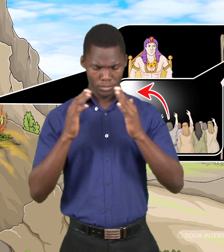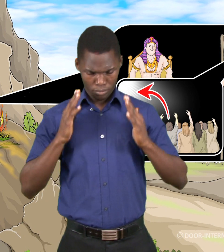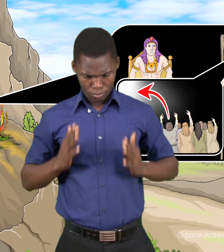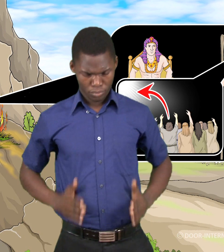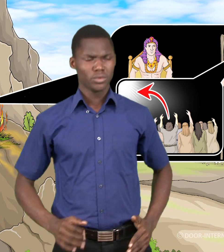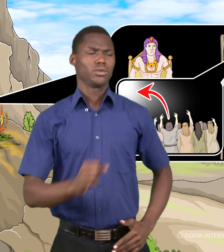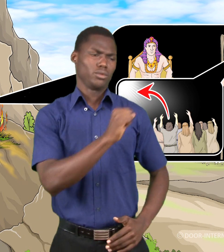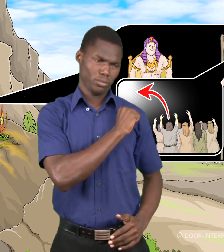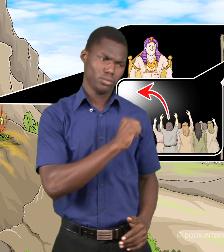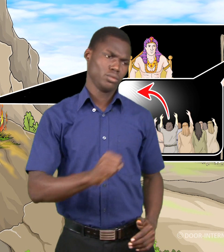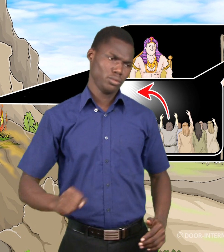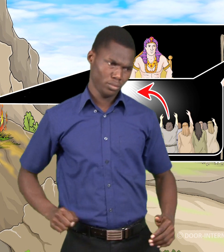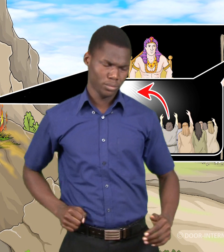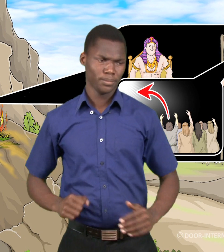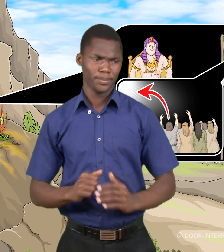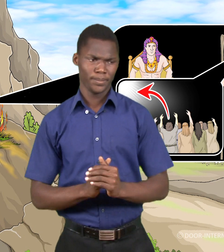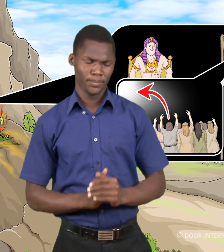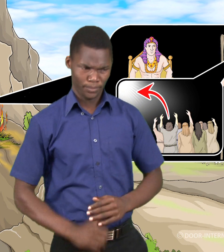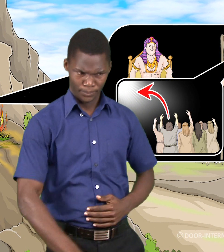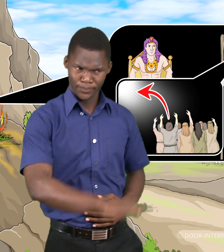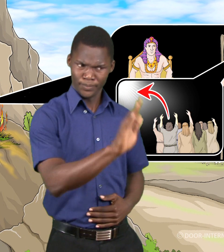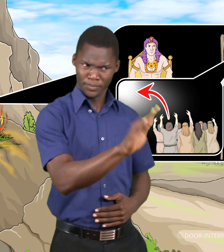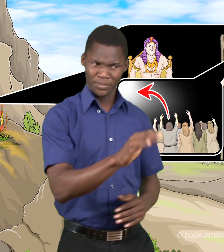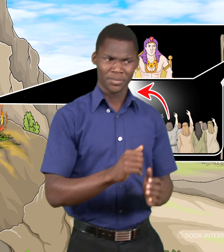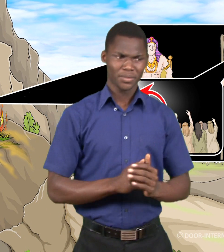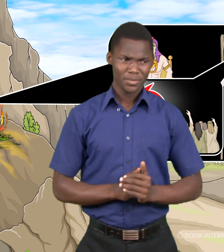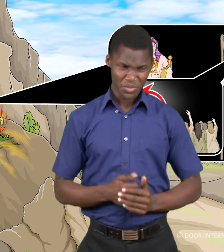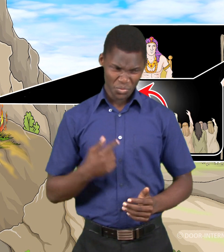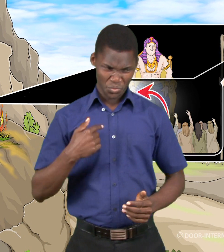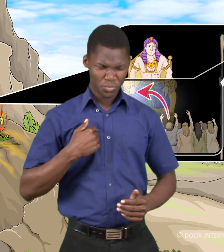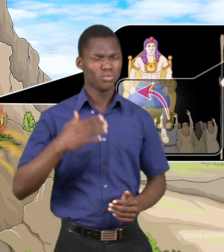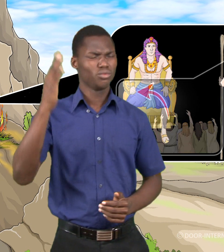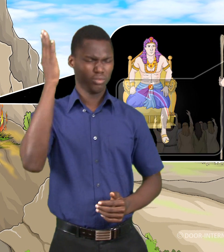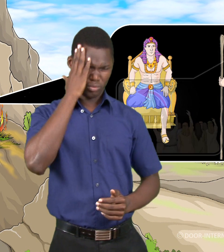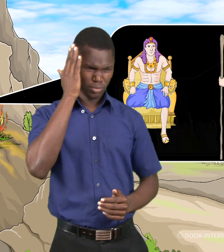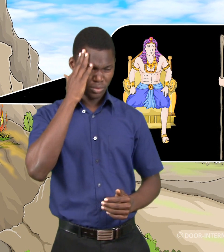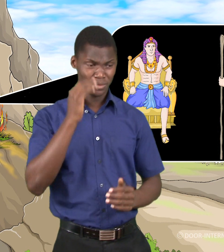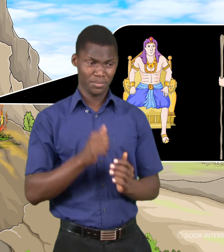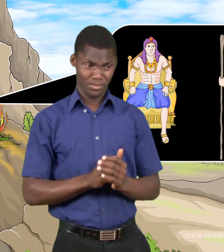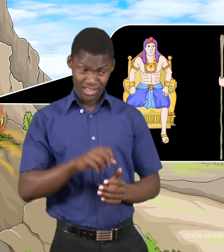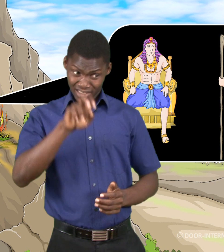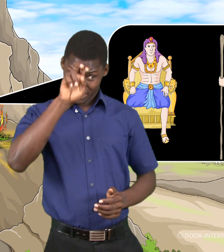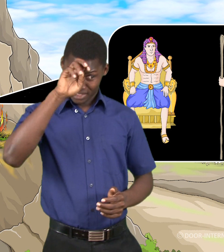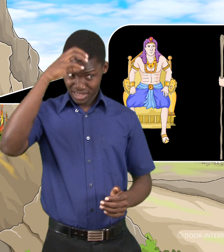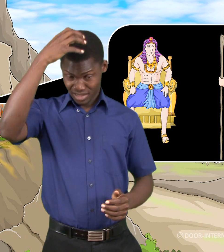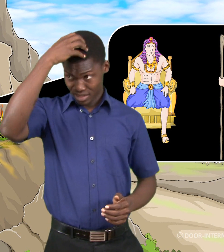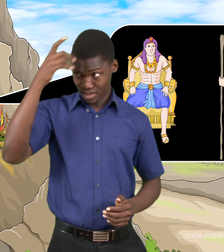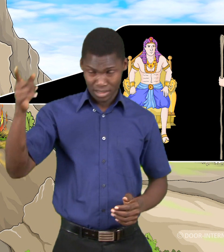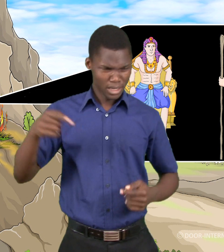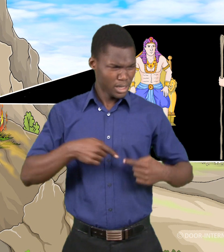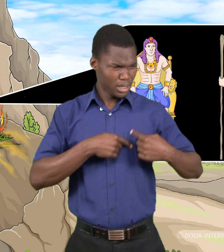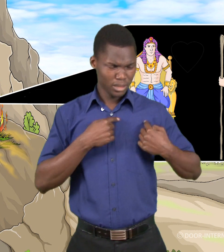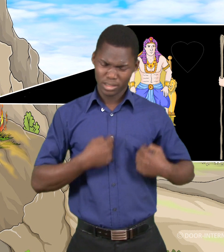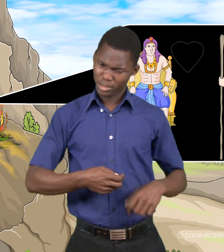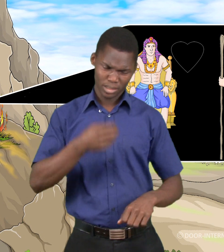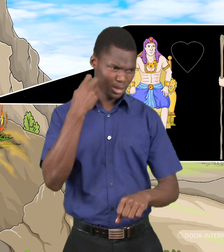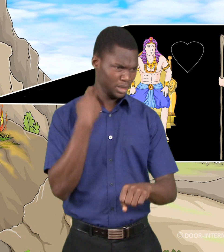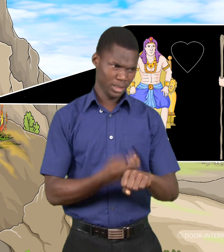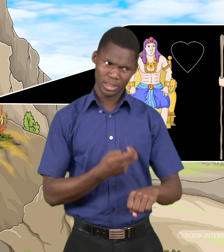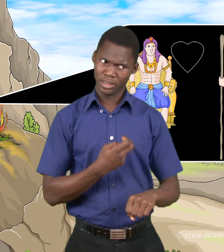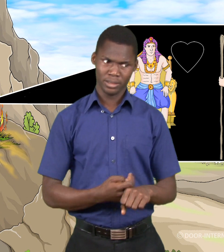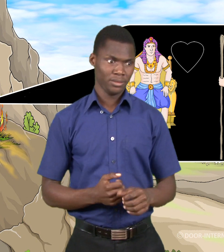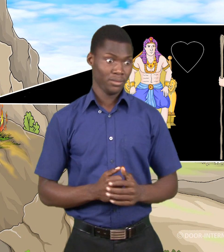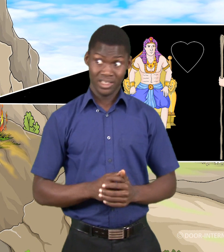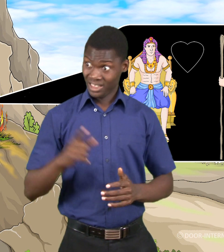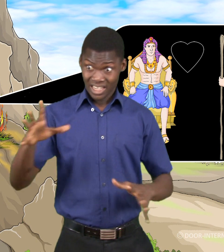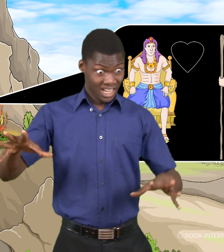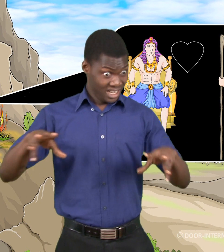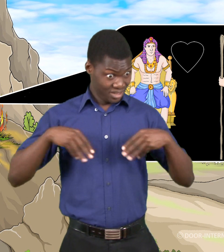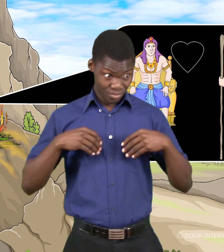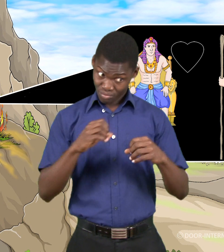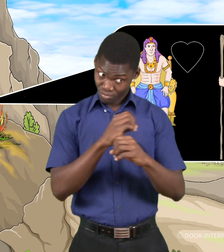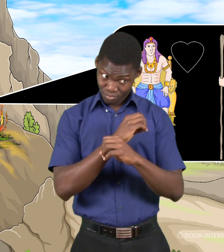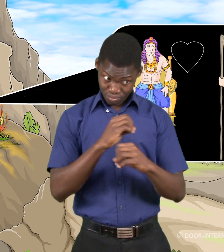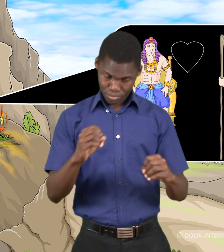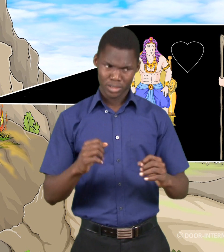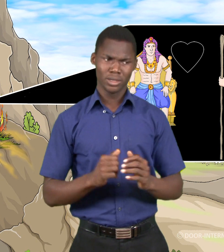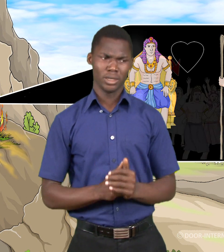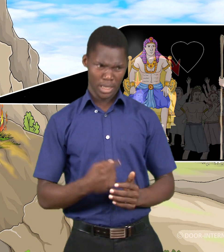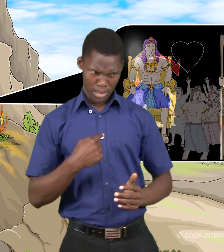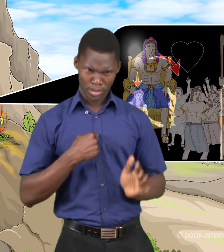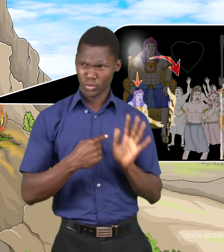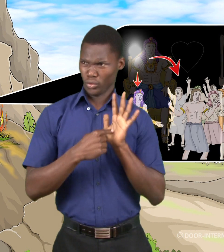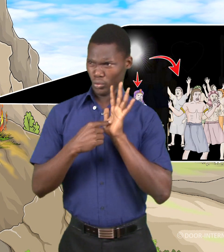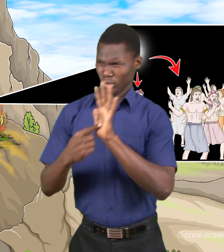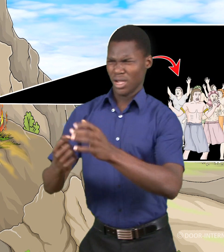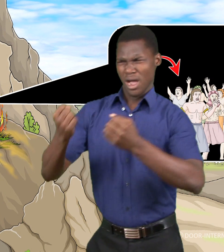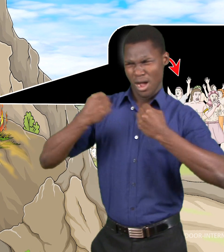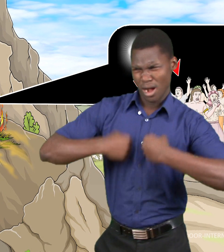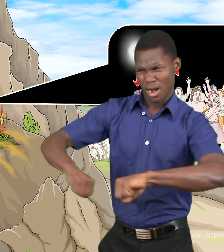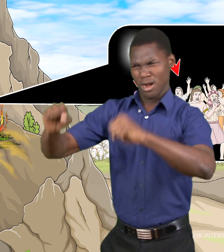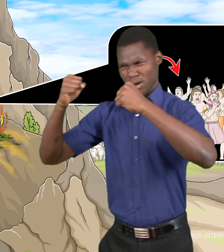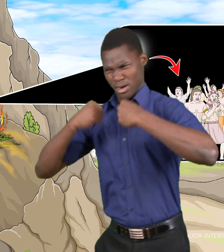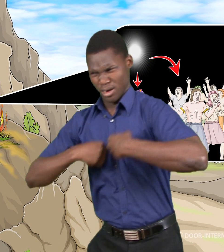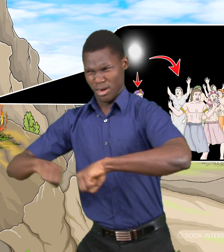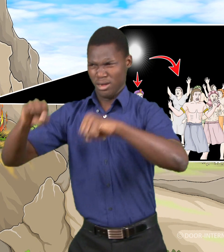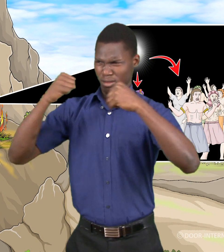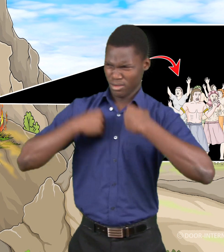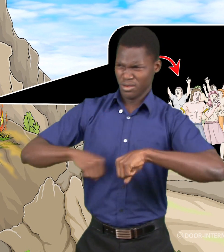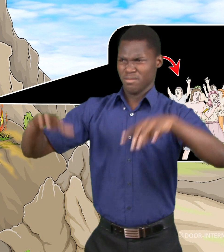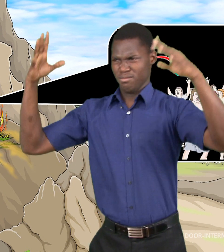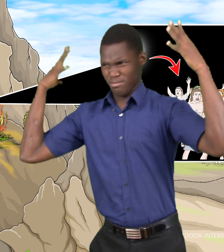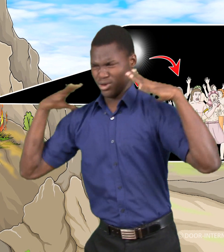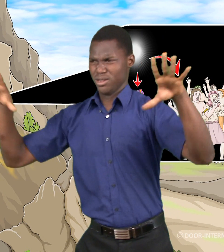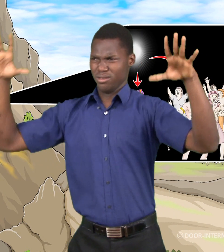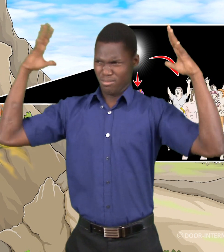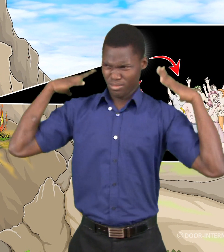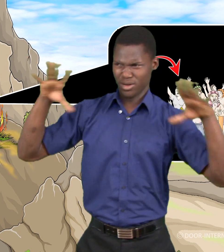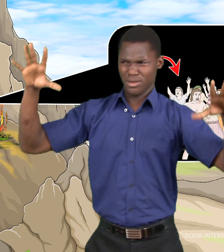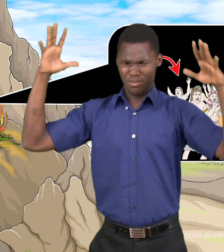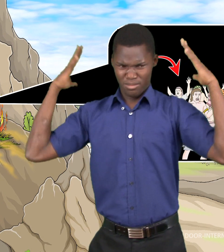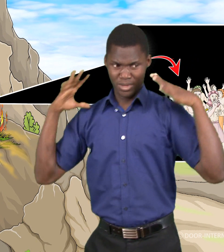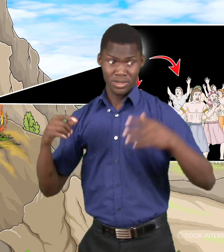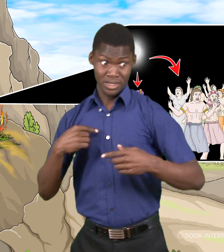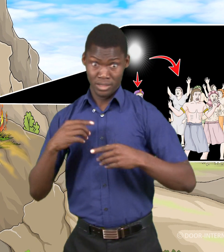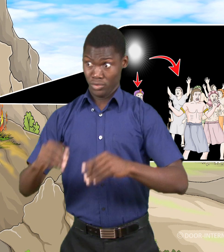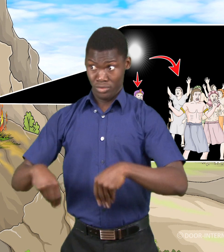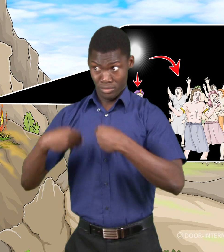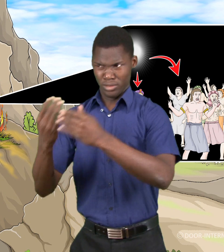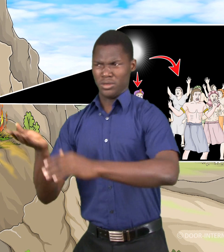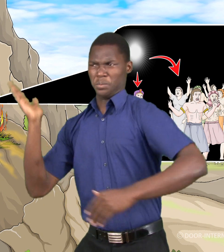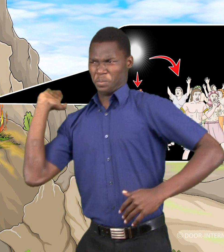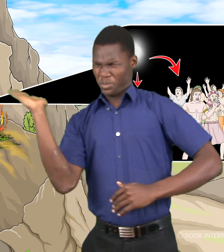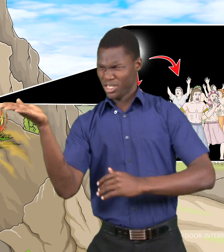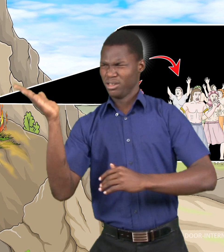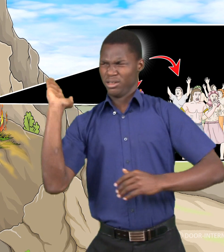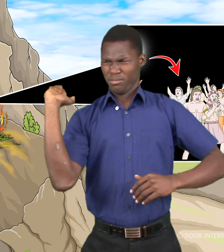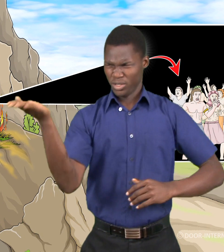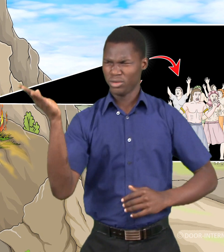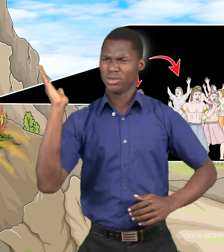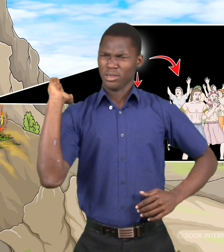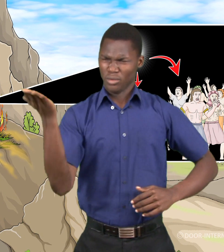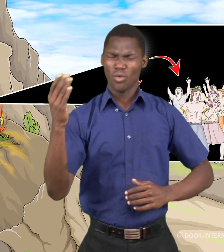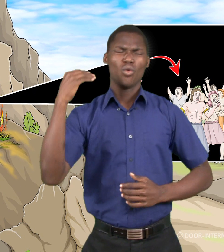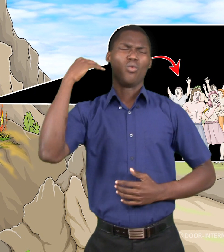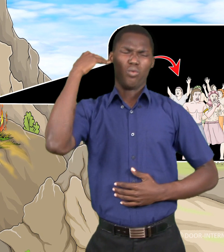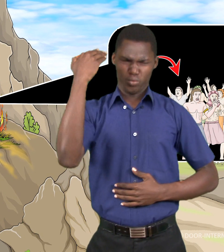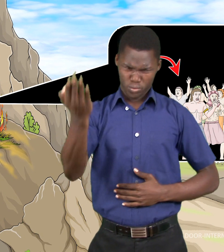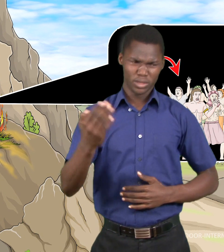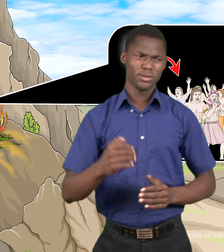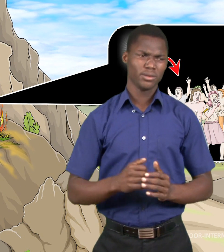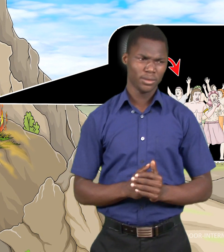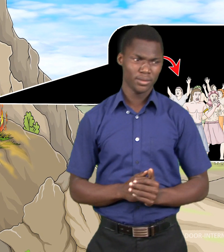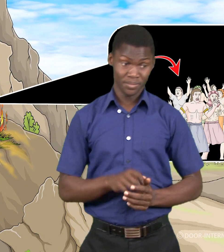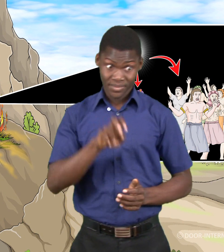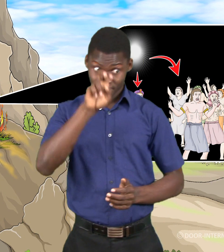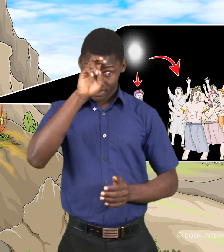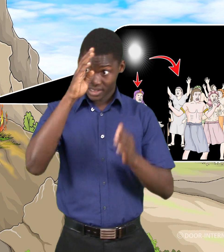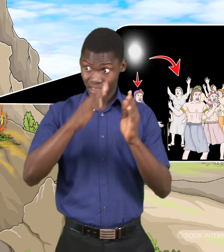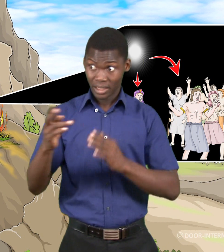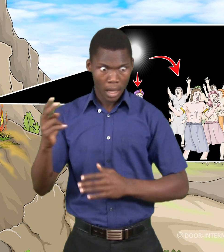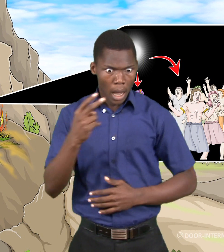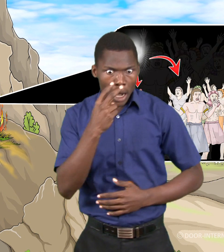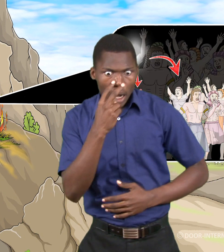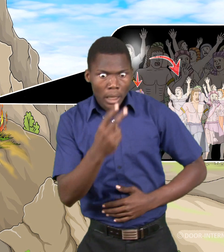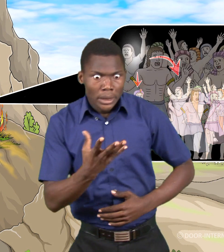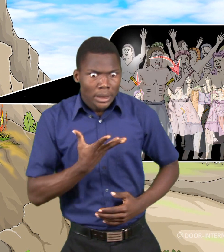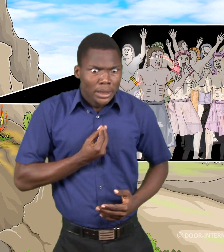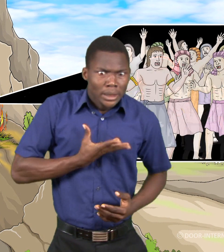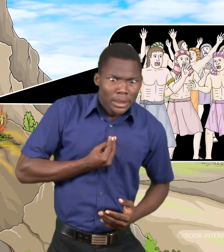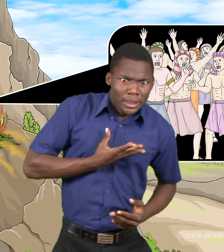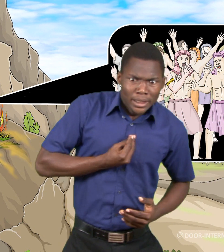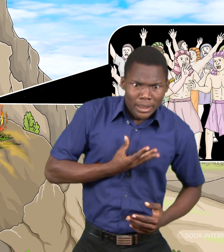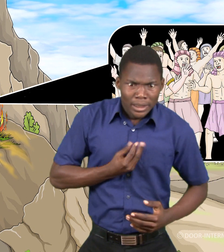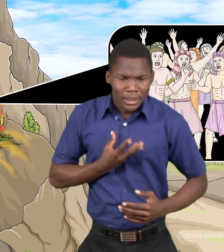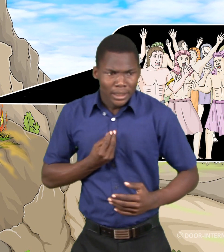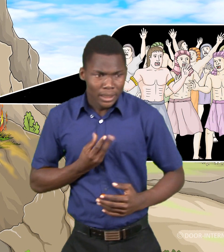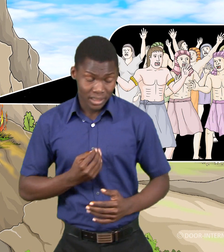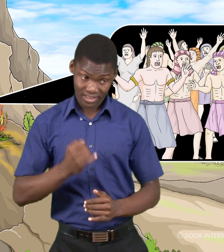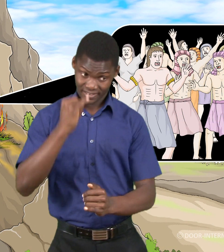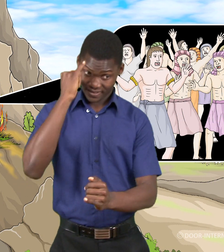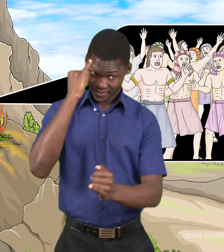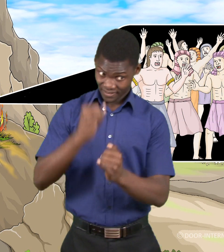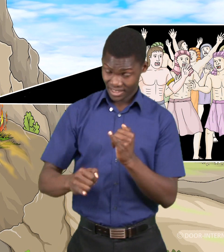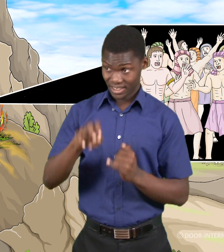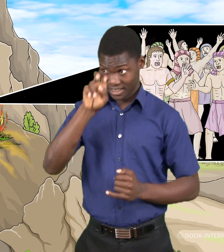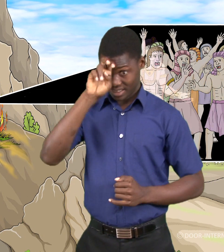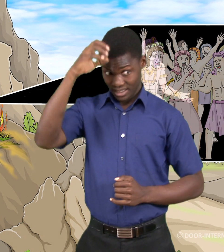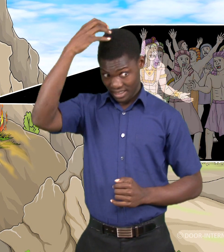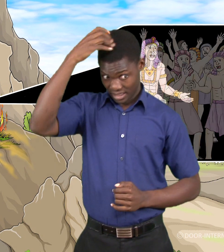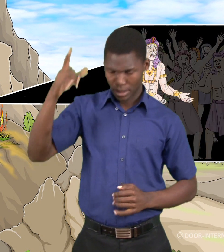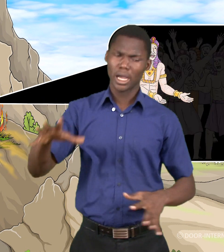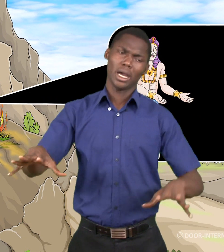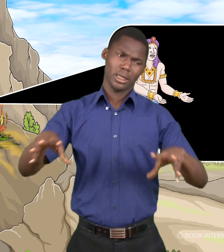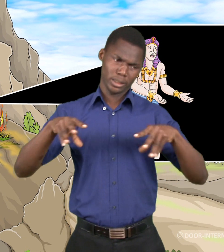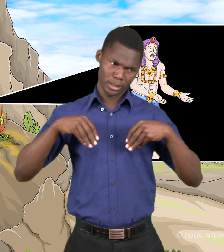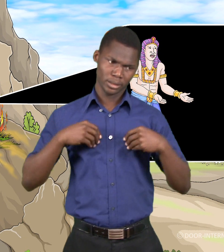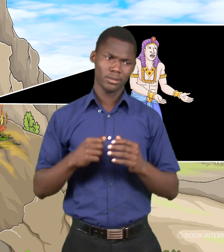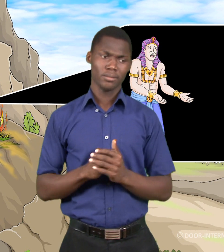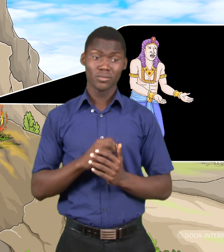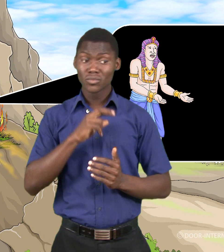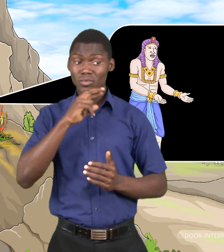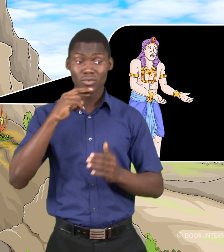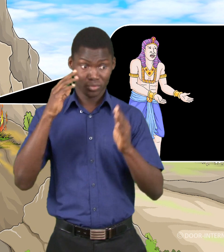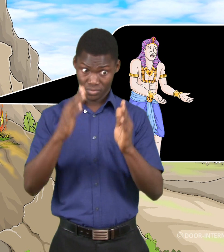But I know that the king of Egypt will not allow you to go unless a mighty hand compels him. So I will stretch out My hand and strike the Egyptians with all the wonders I will perform among them.